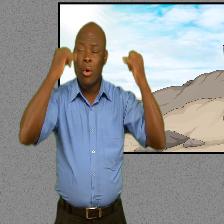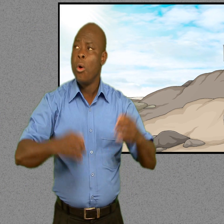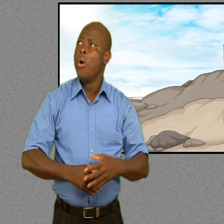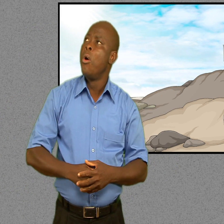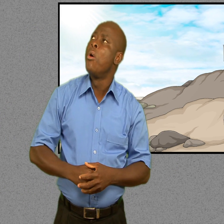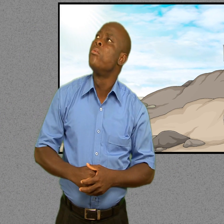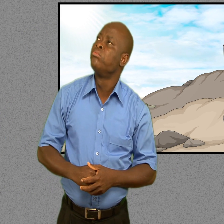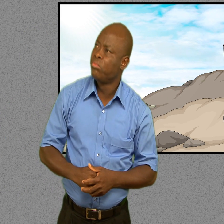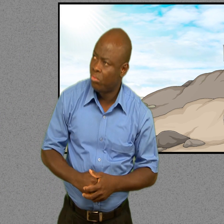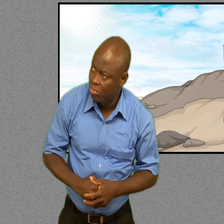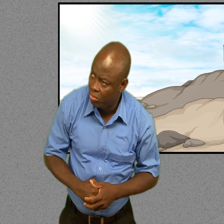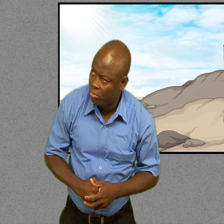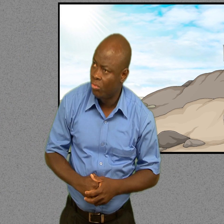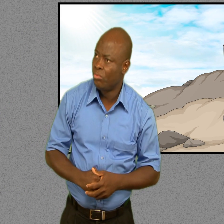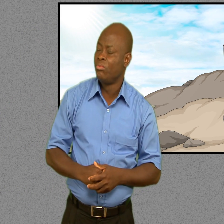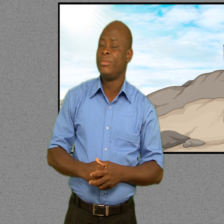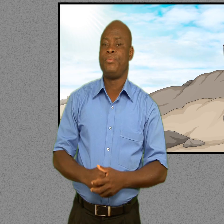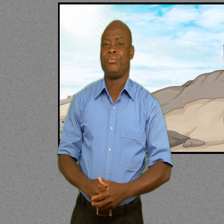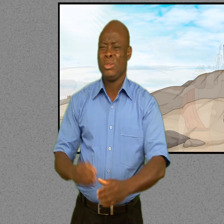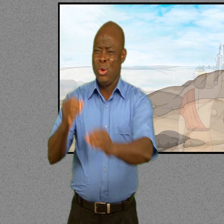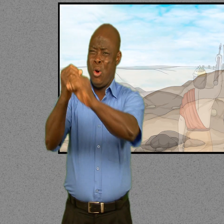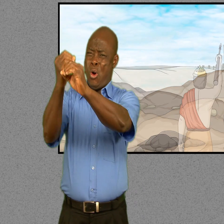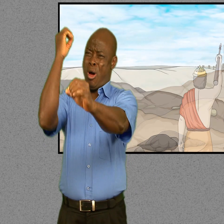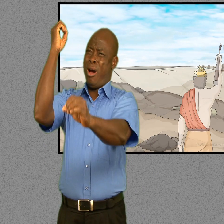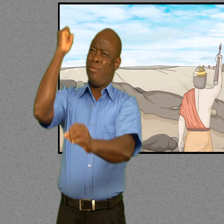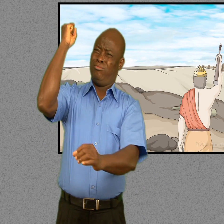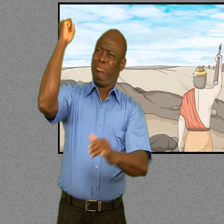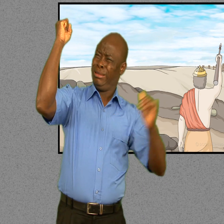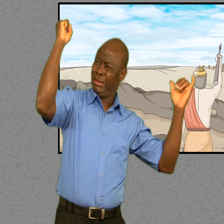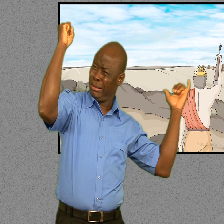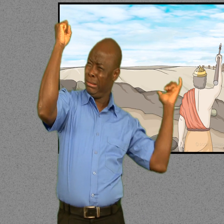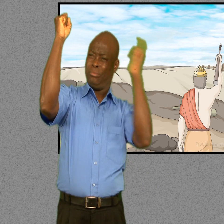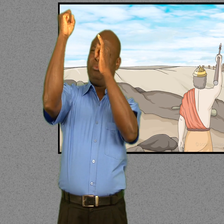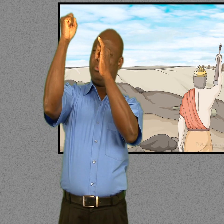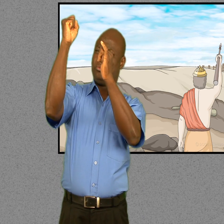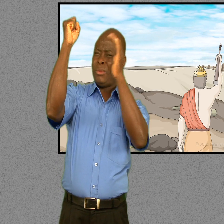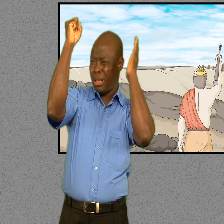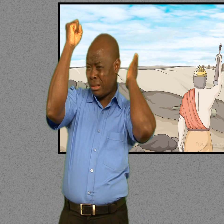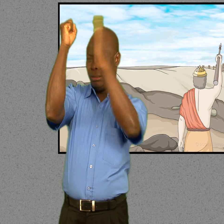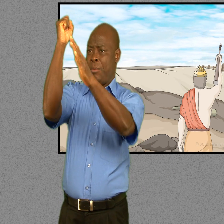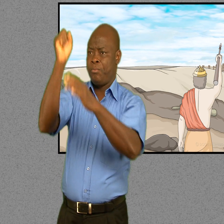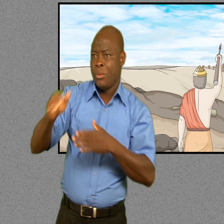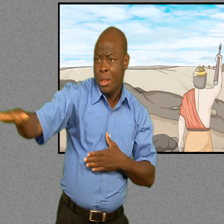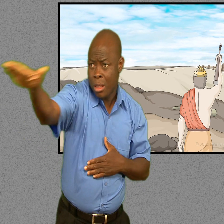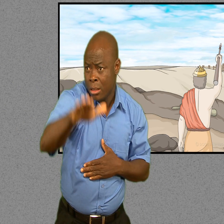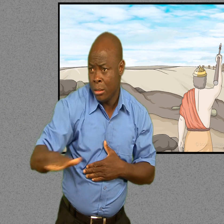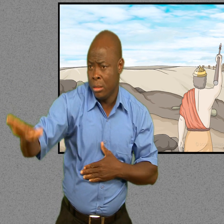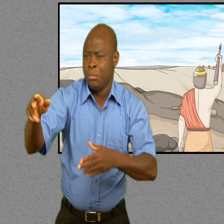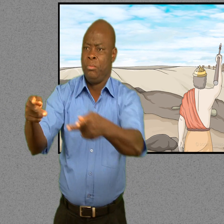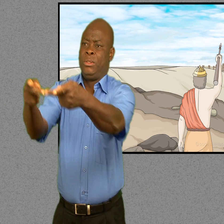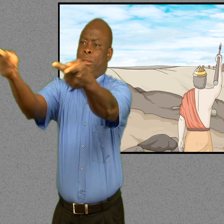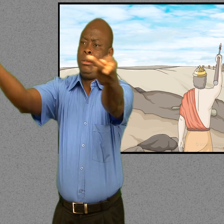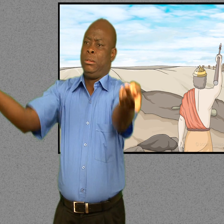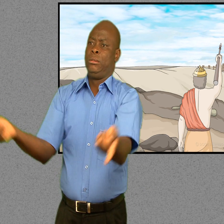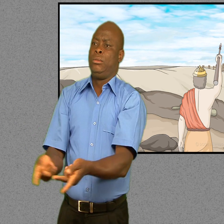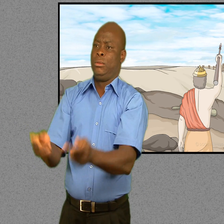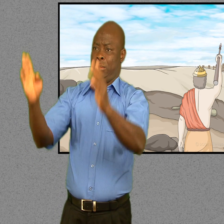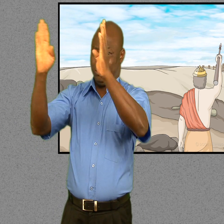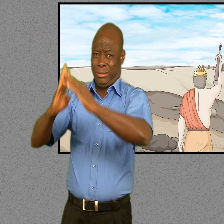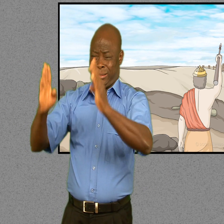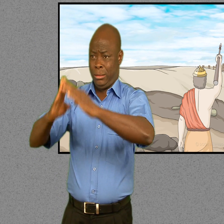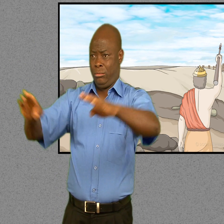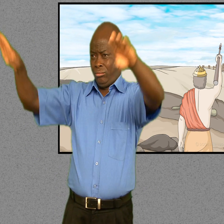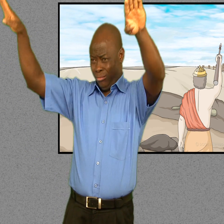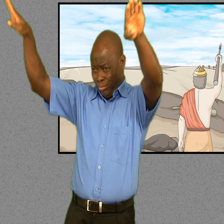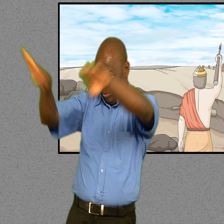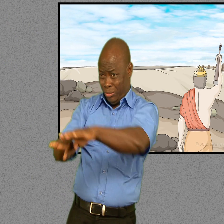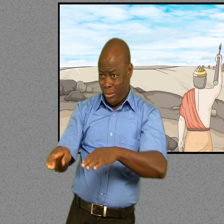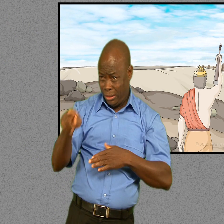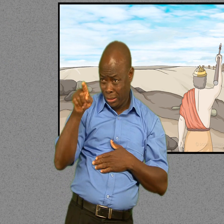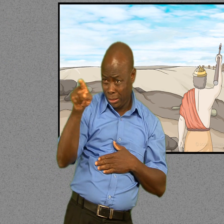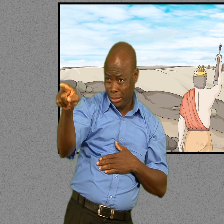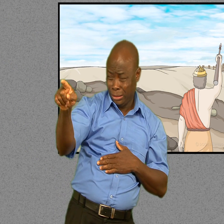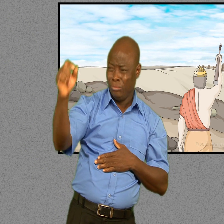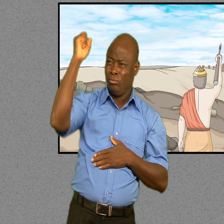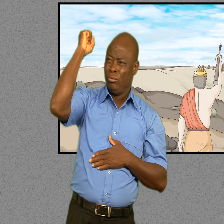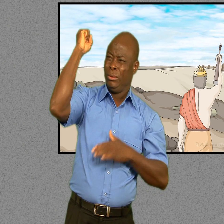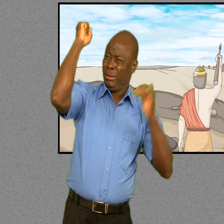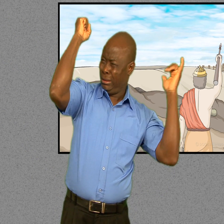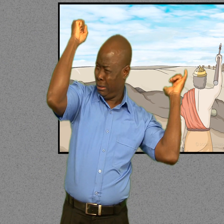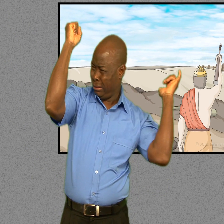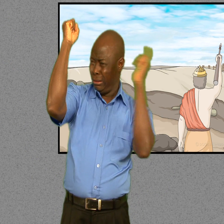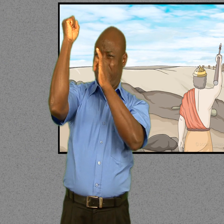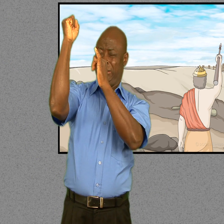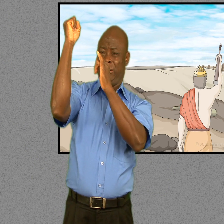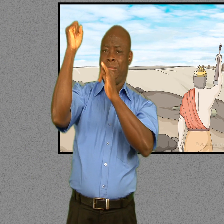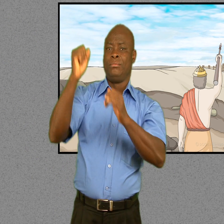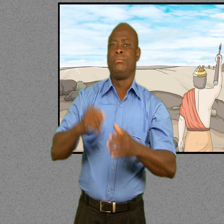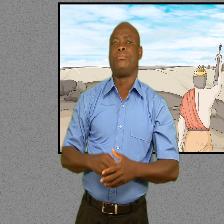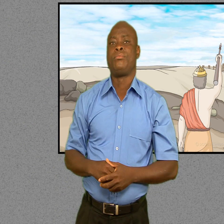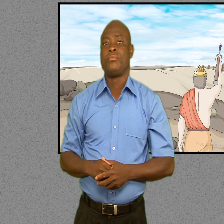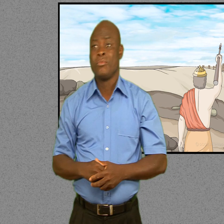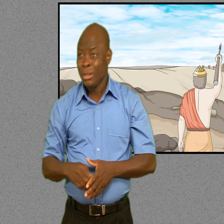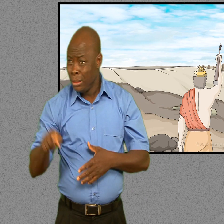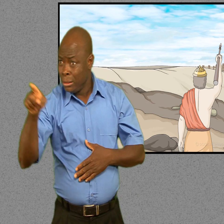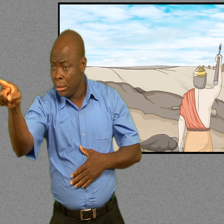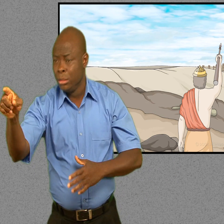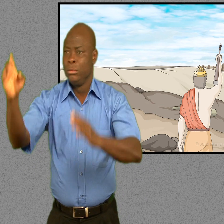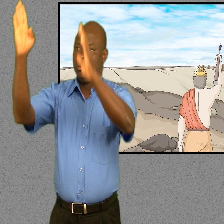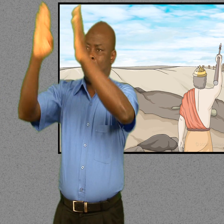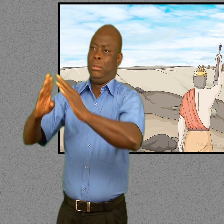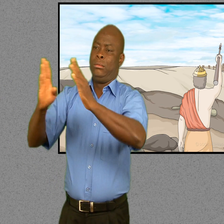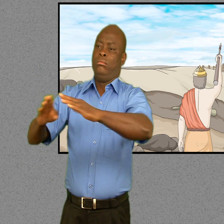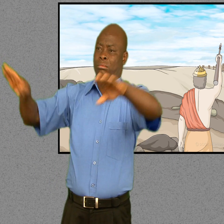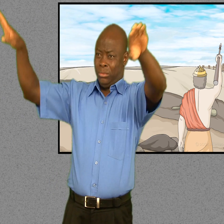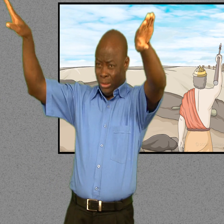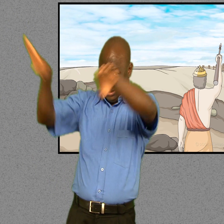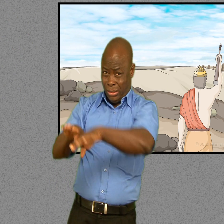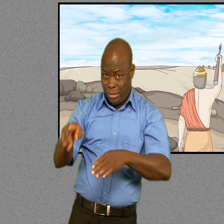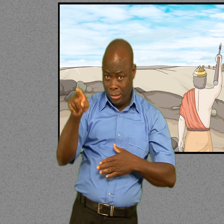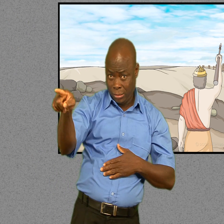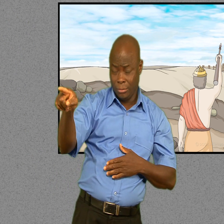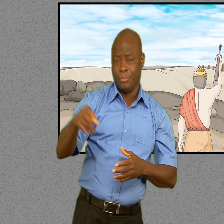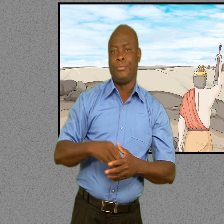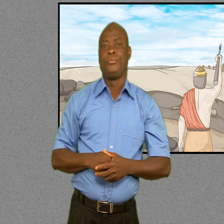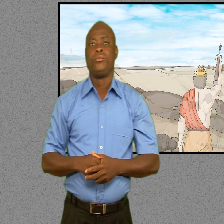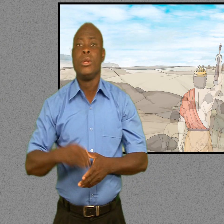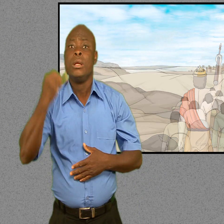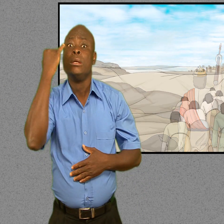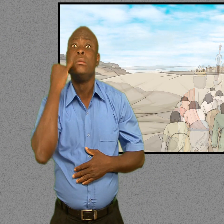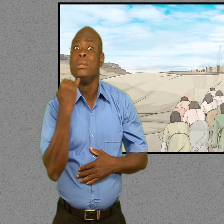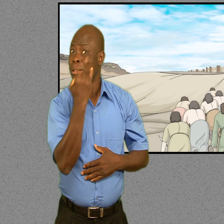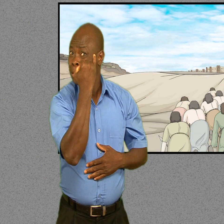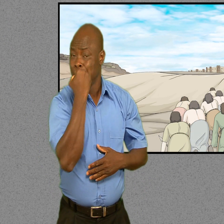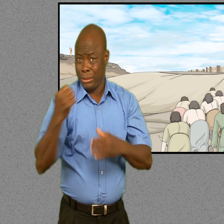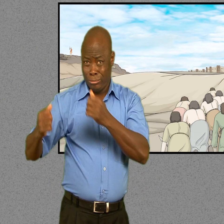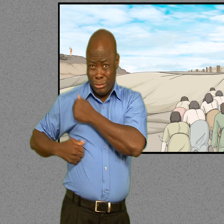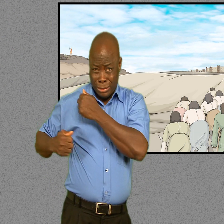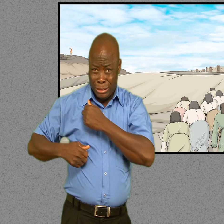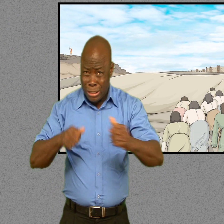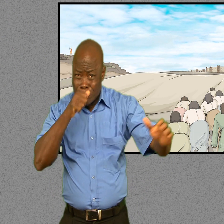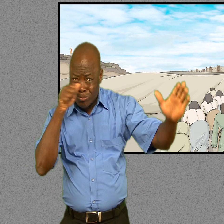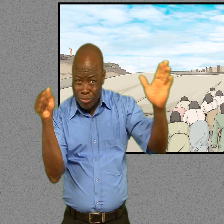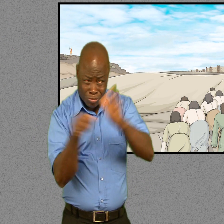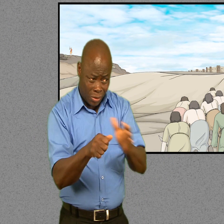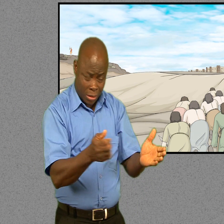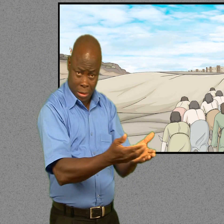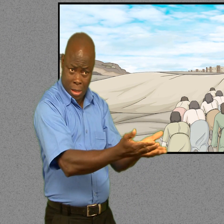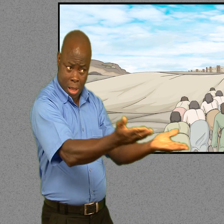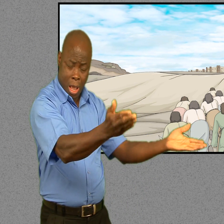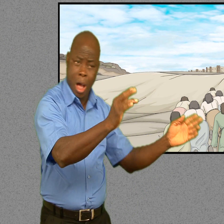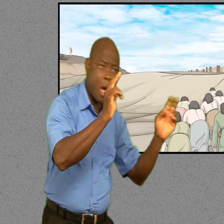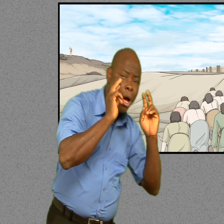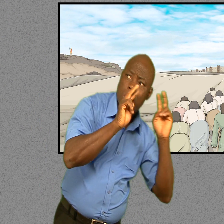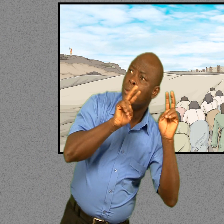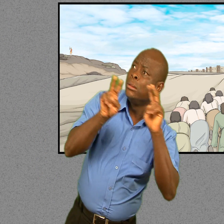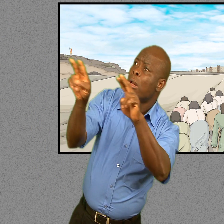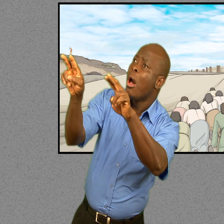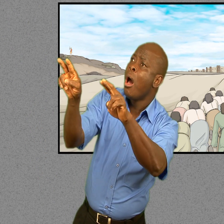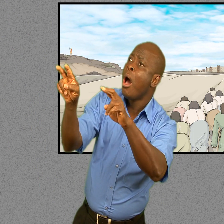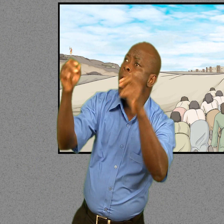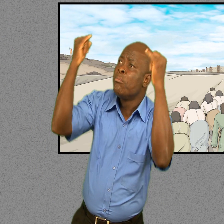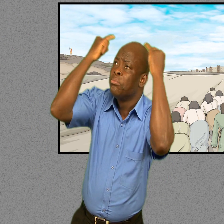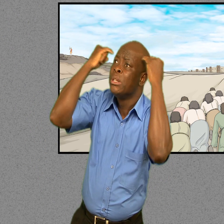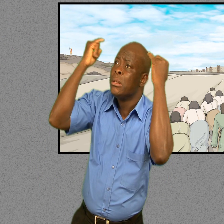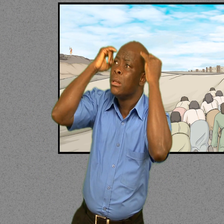So Joshua held out his battle lance toward Ai, and as soon as he did so, the men in ambush rose quickly from their position. They rushed forward, entered the city, captured it, and immediately set it on fire. When the men of Ai turned and looked back, the smoke of the city was rising into the sky. They could not escape in any direction, and the troops who had fled to the wilderness now became the pursuers.